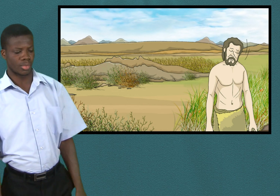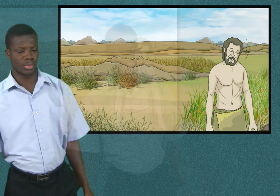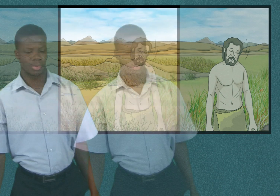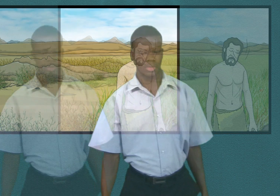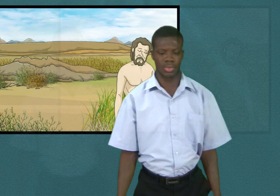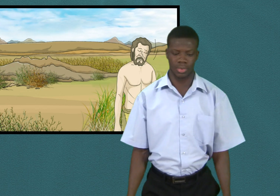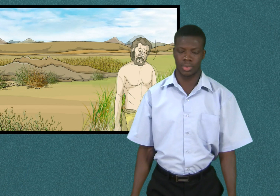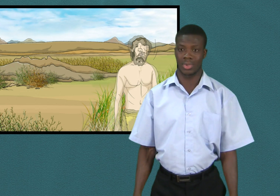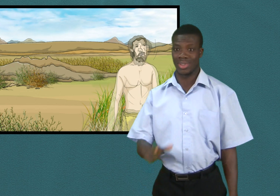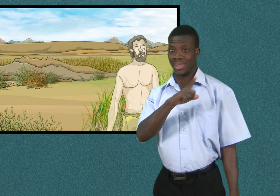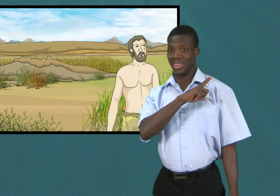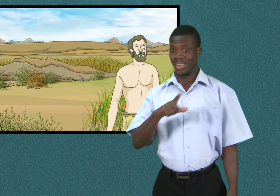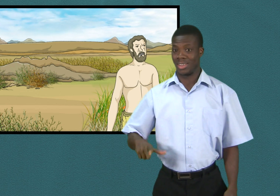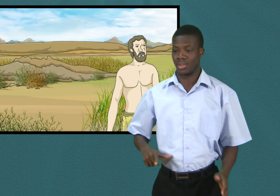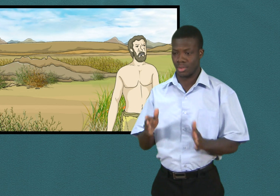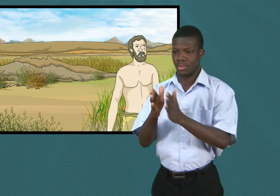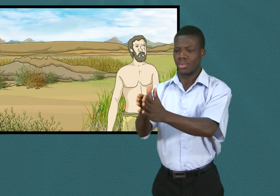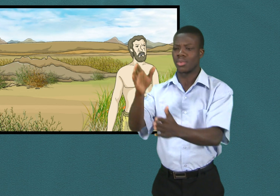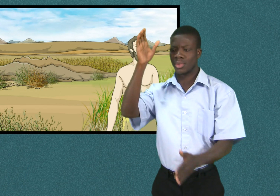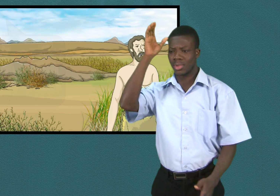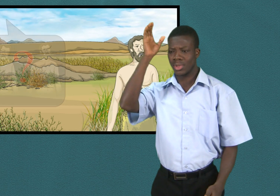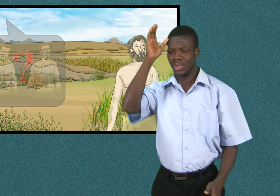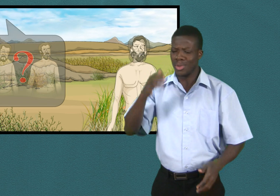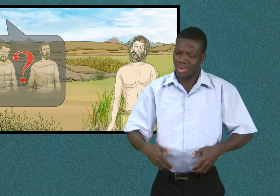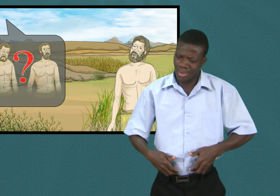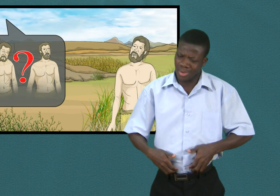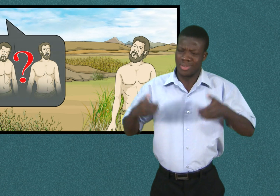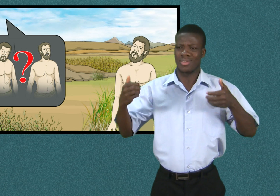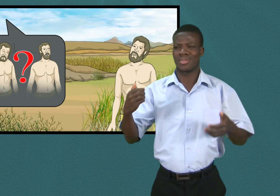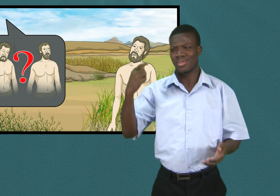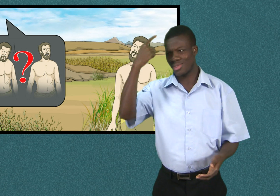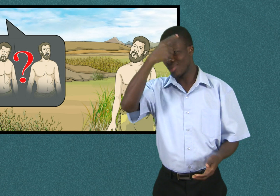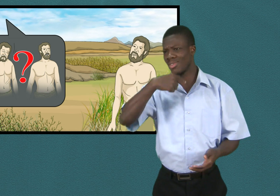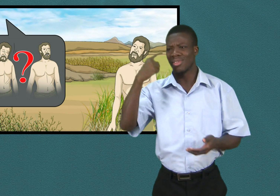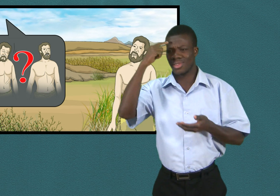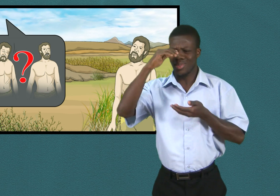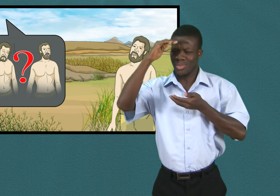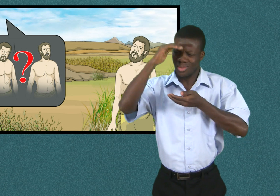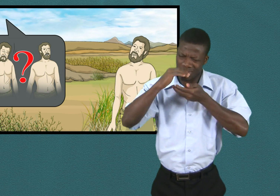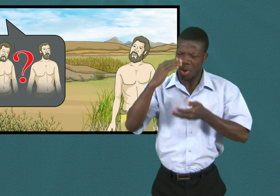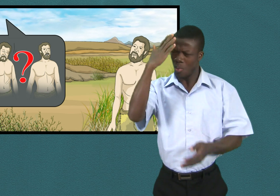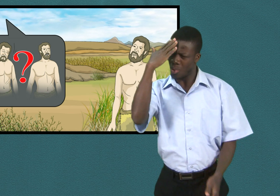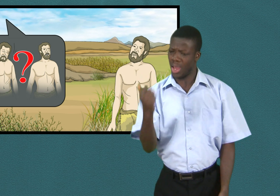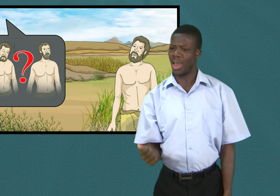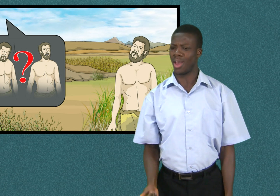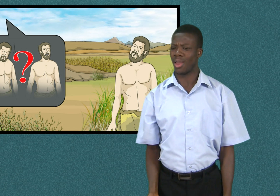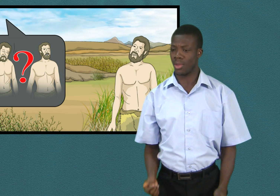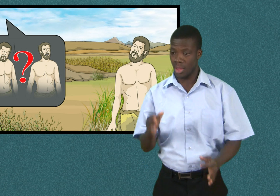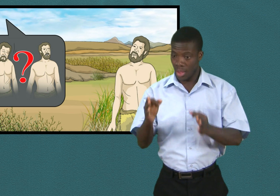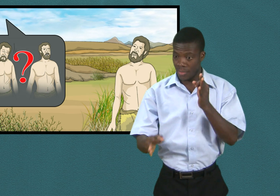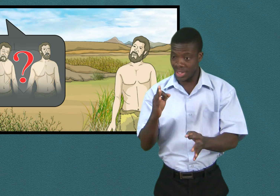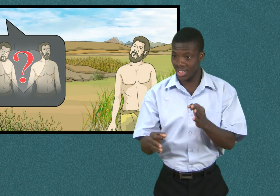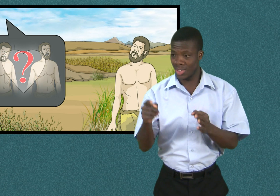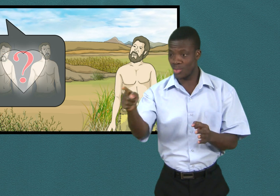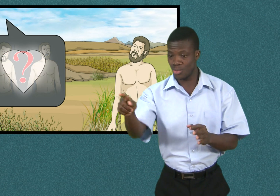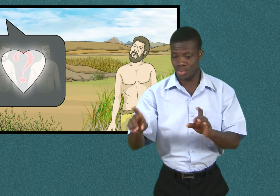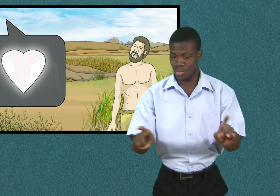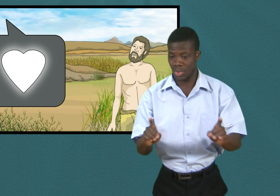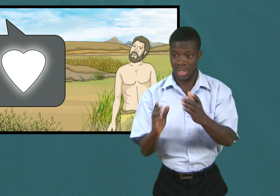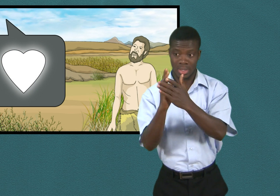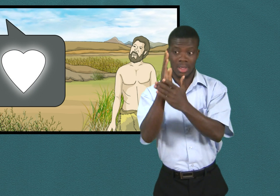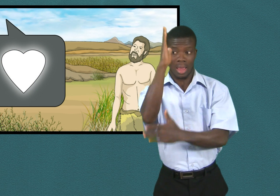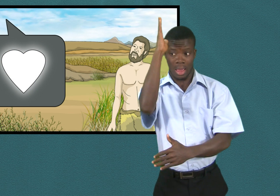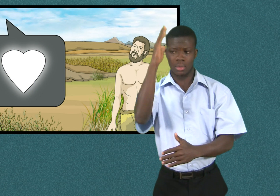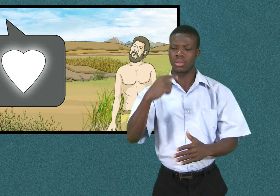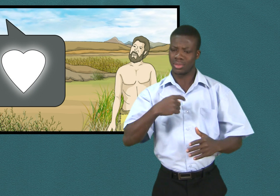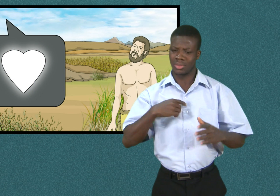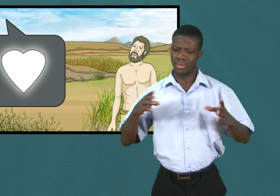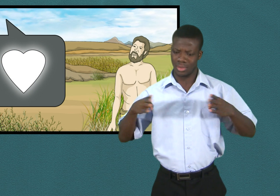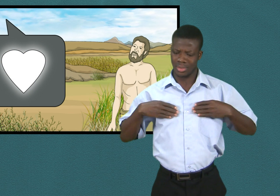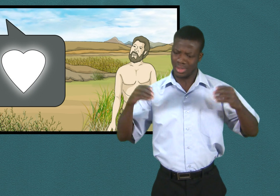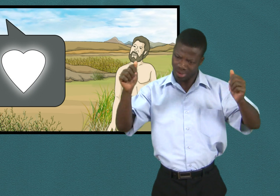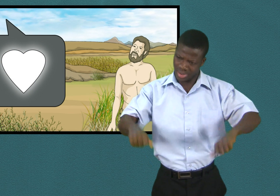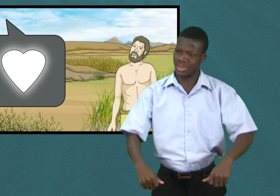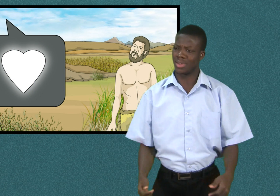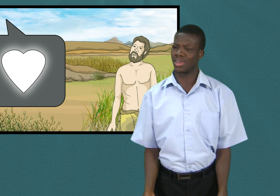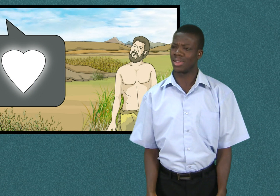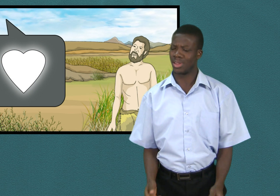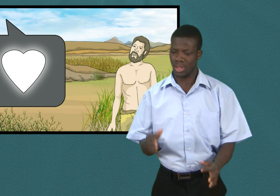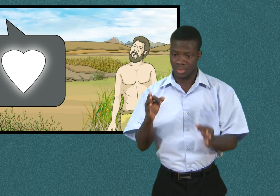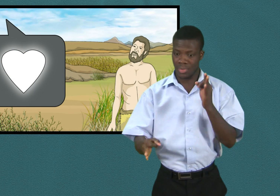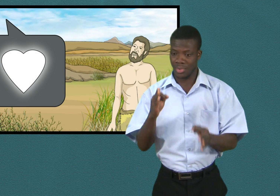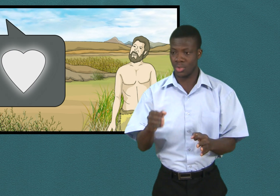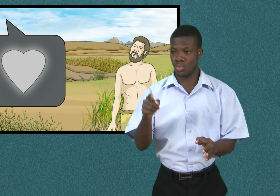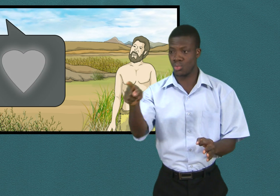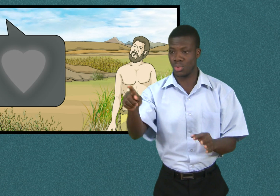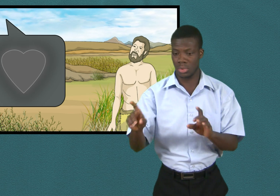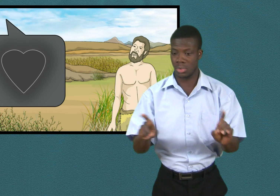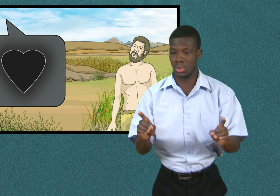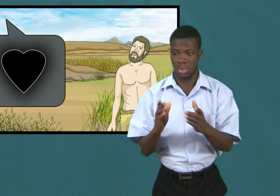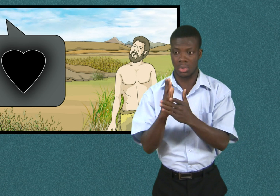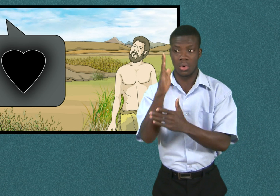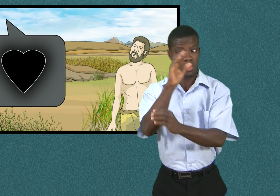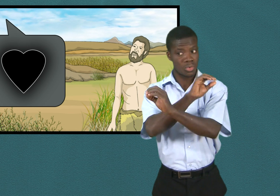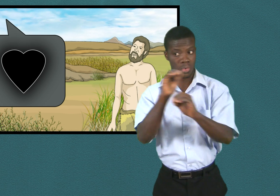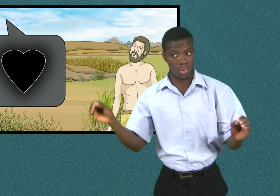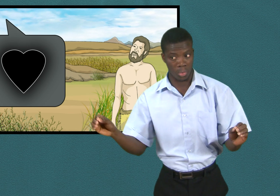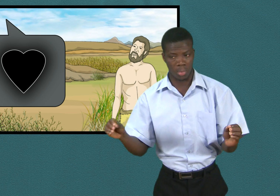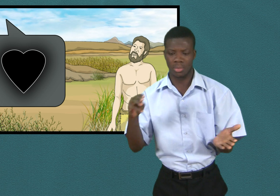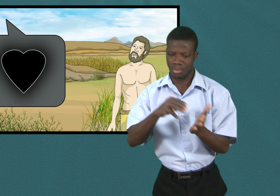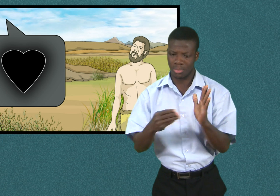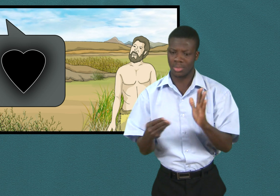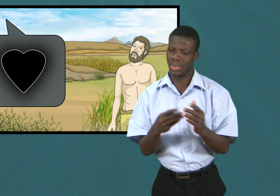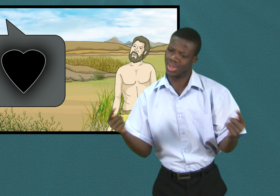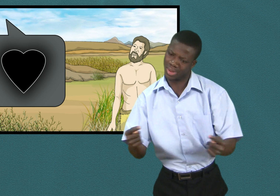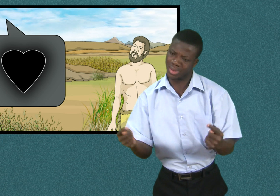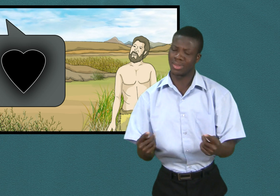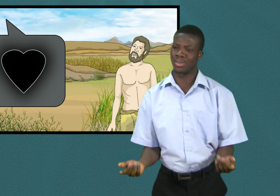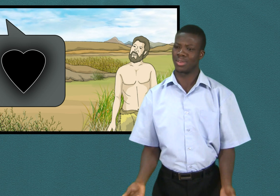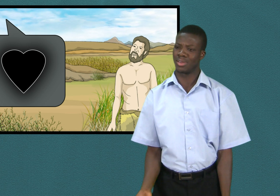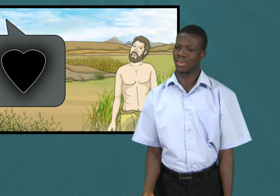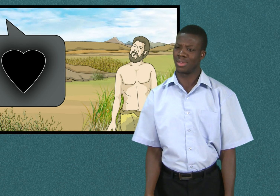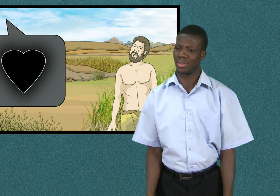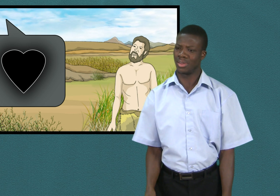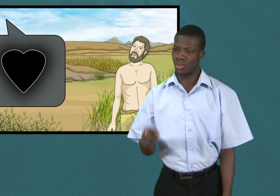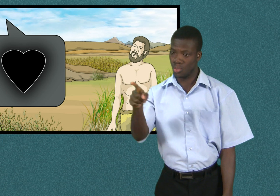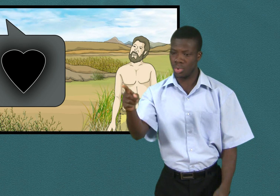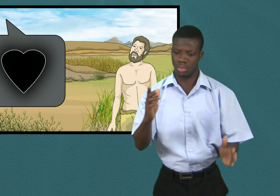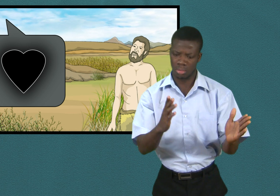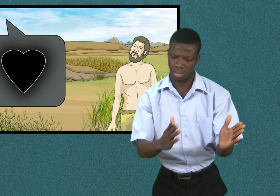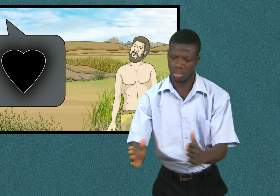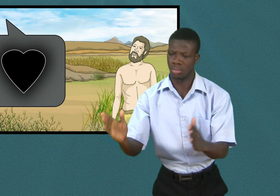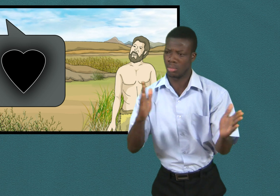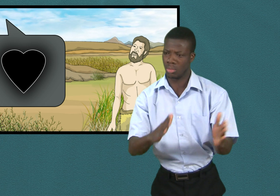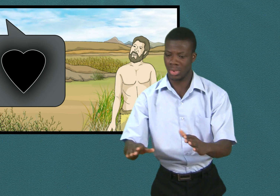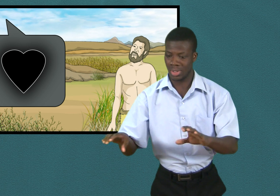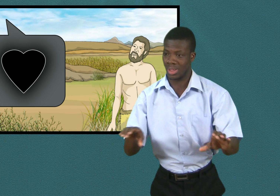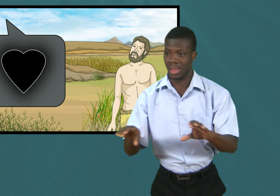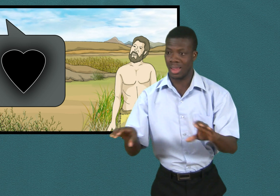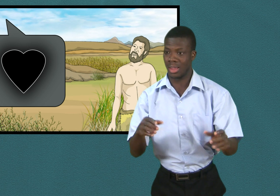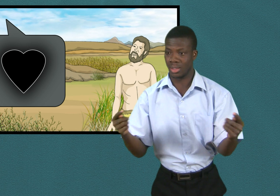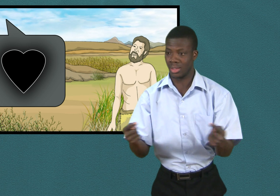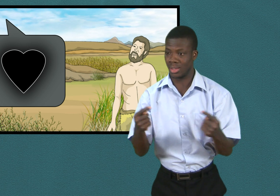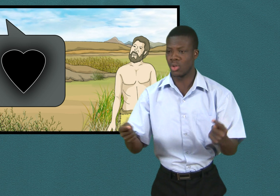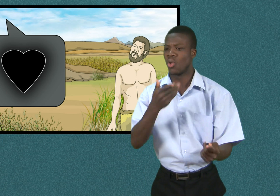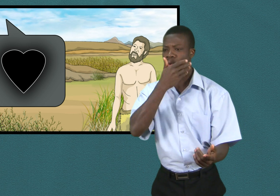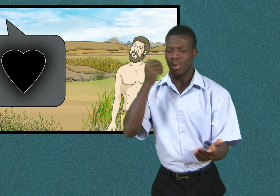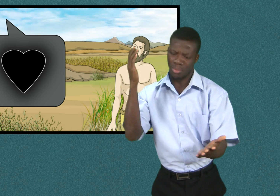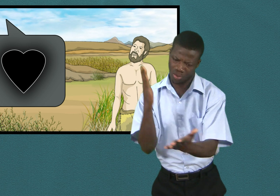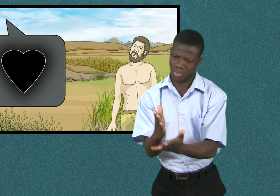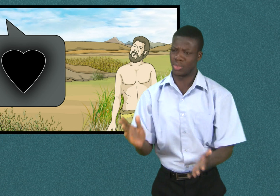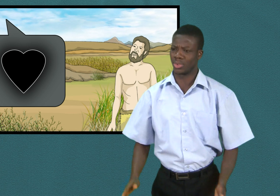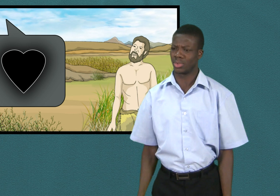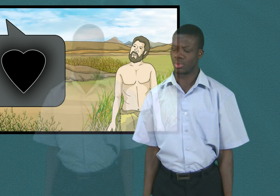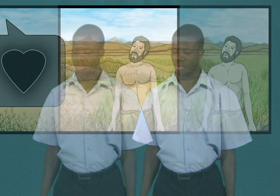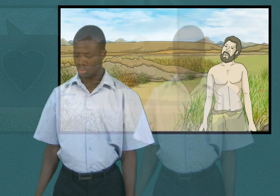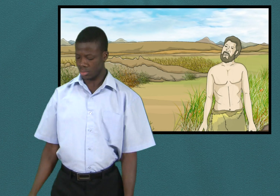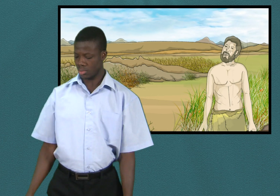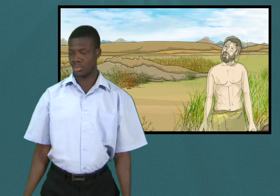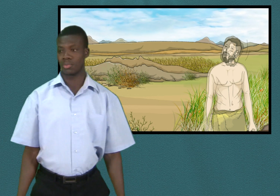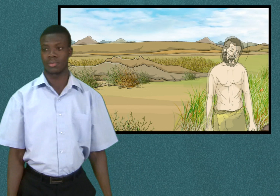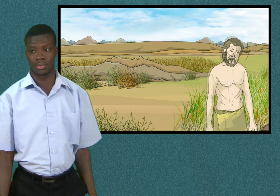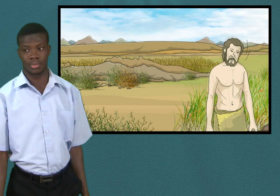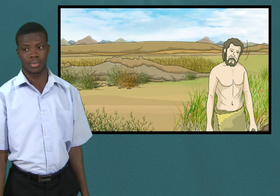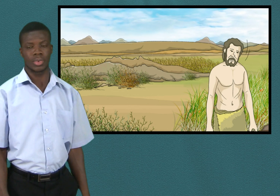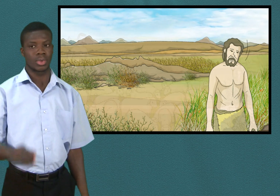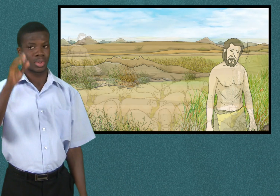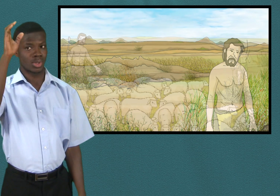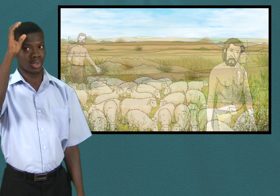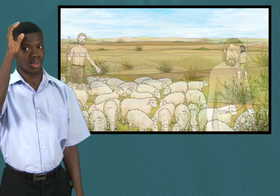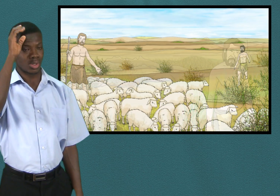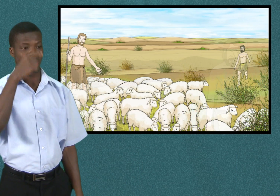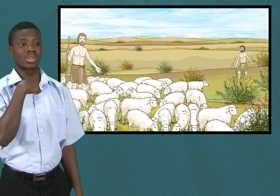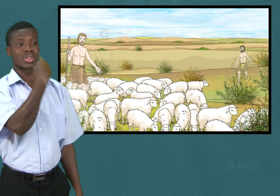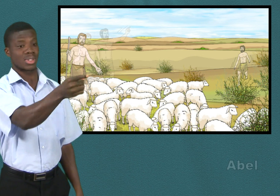“Why are you angry,” said the LORD to Cain, “and why has your countenance fallen? If you do what is right, will you not be accepted? But if you refuse to do what is right, sin is crouching at your door; it desires you, but you must master it.”